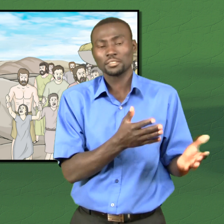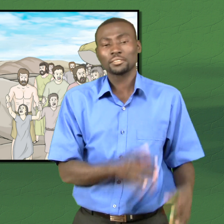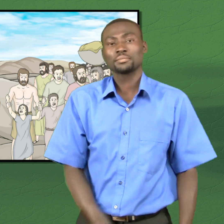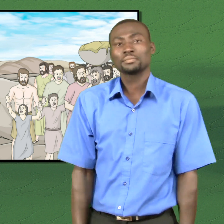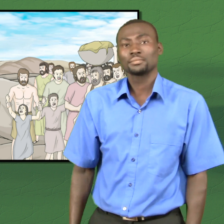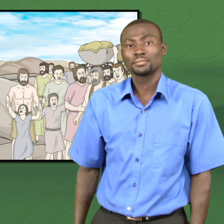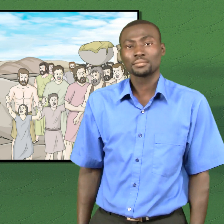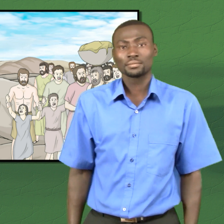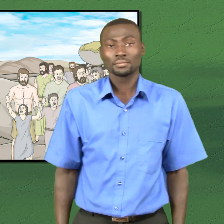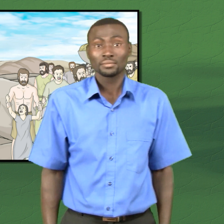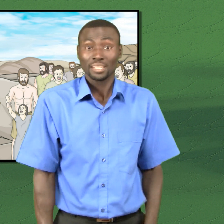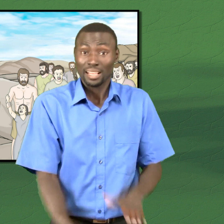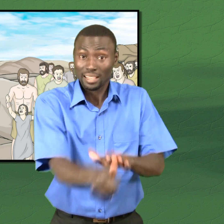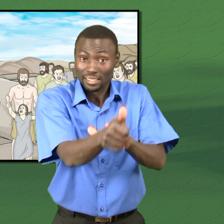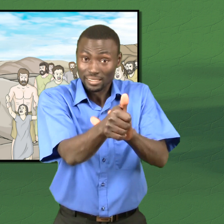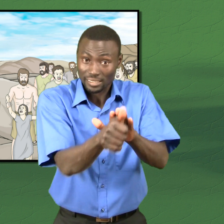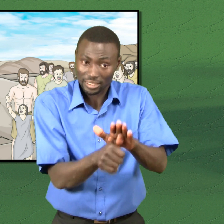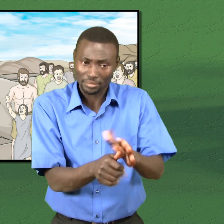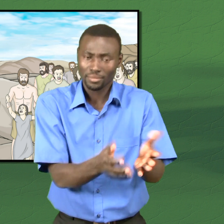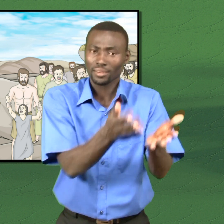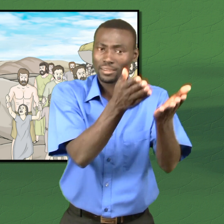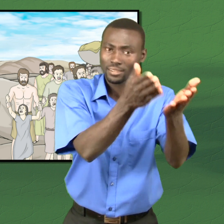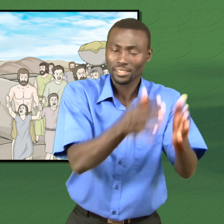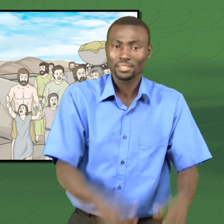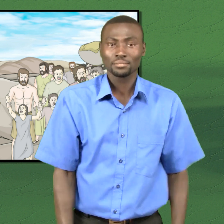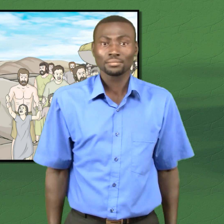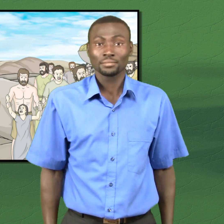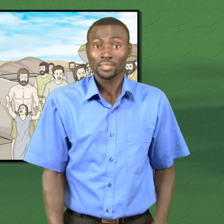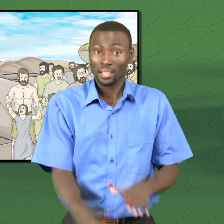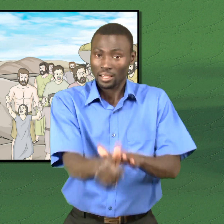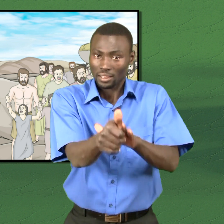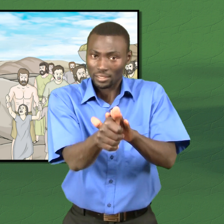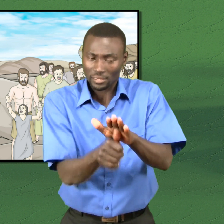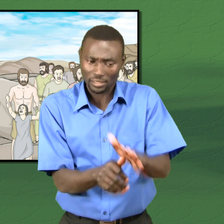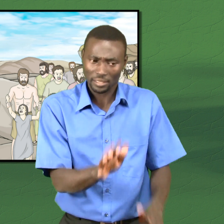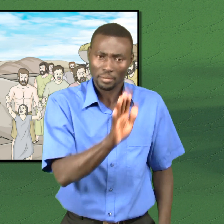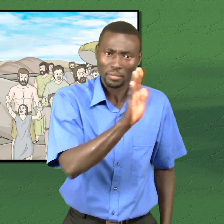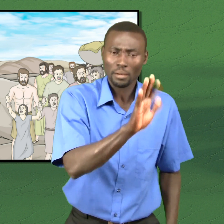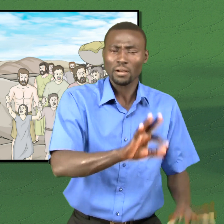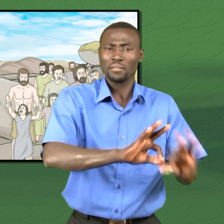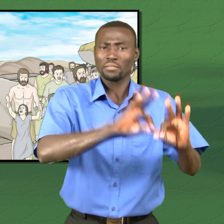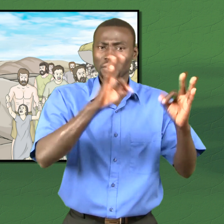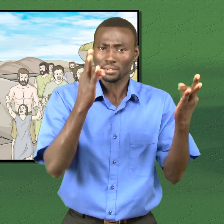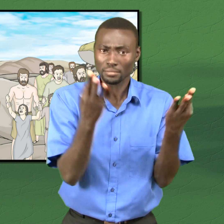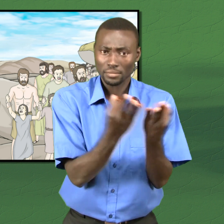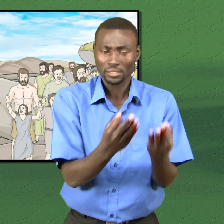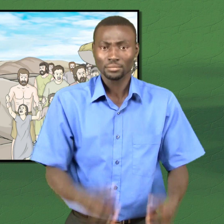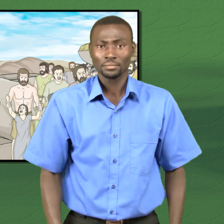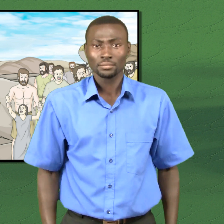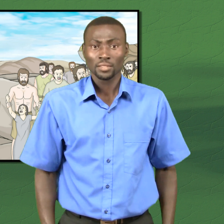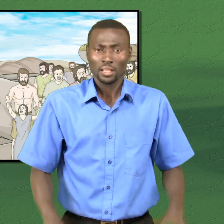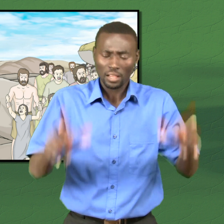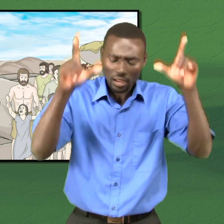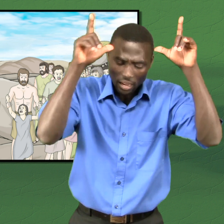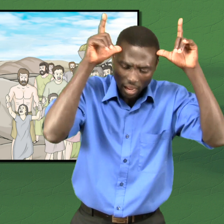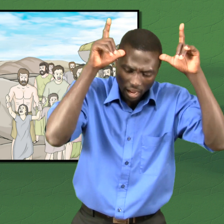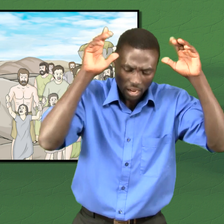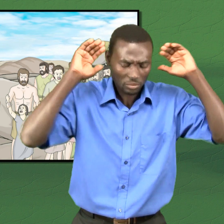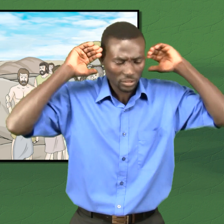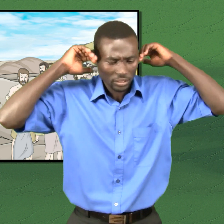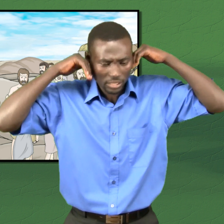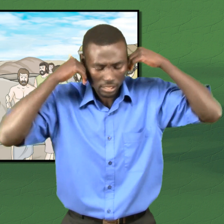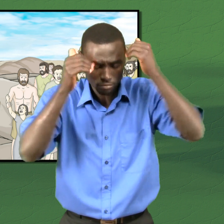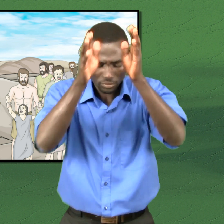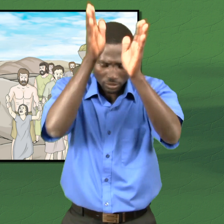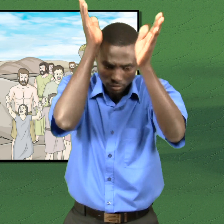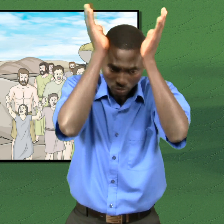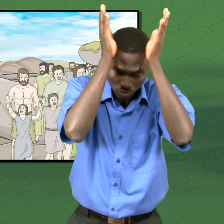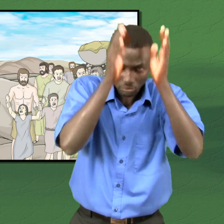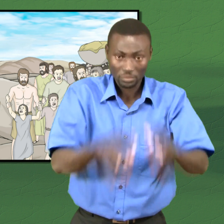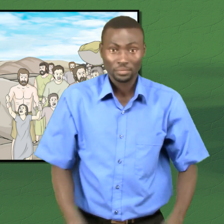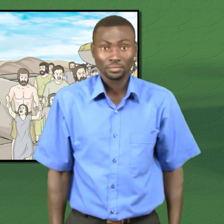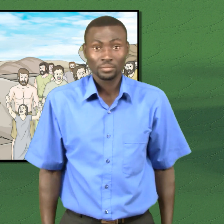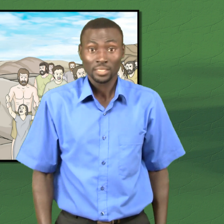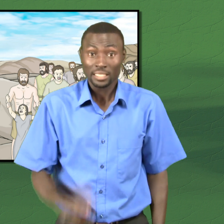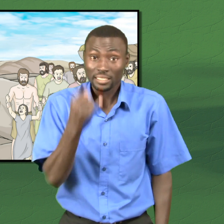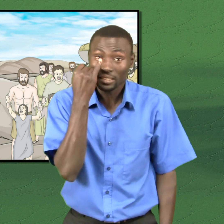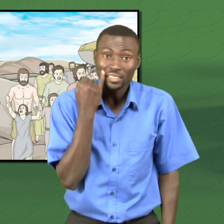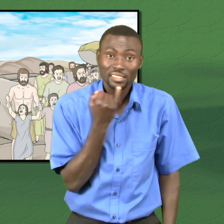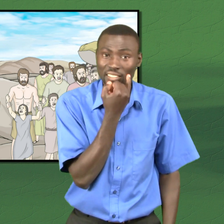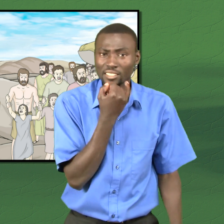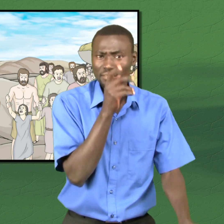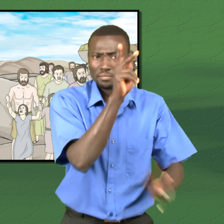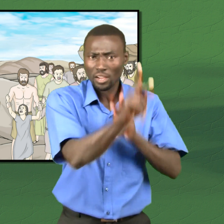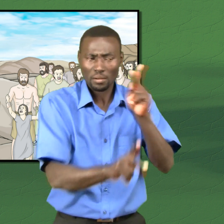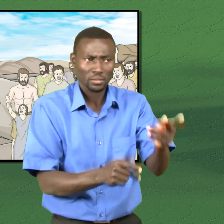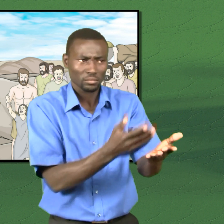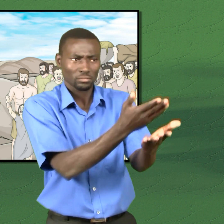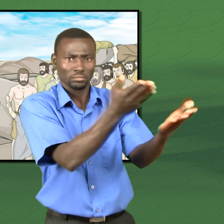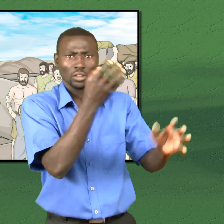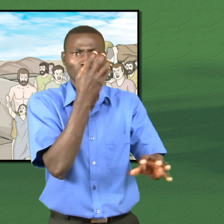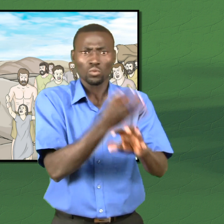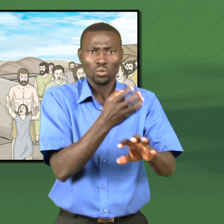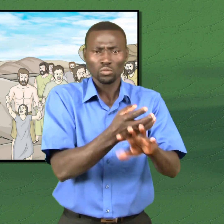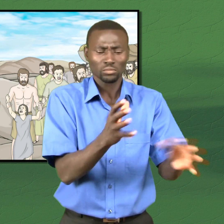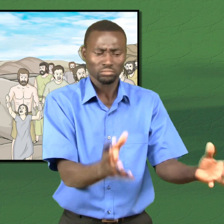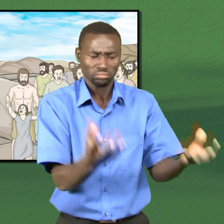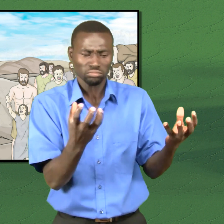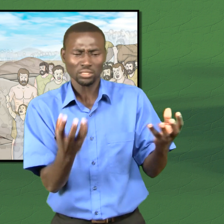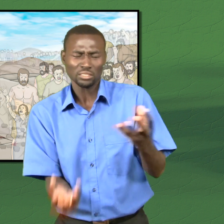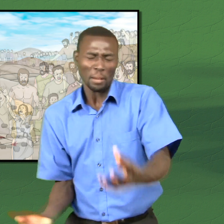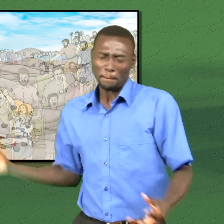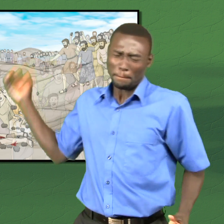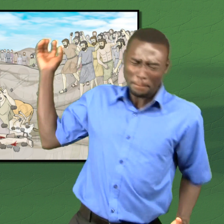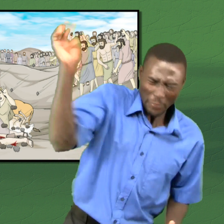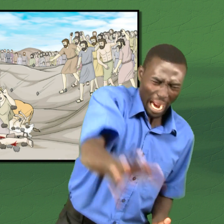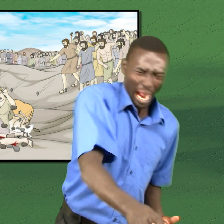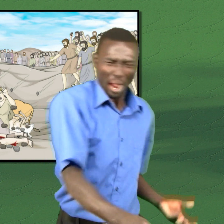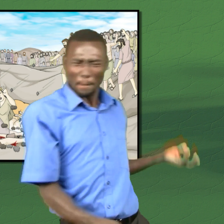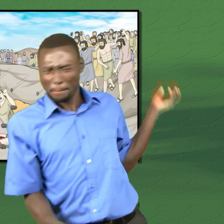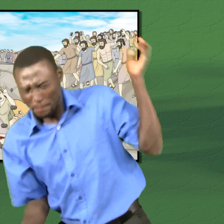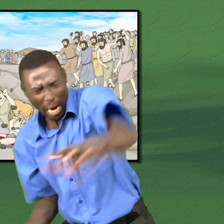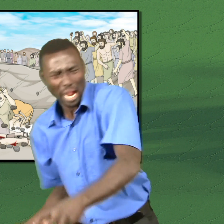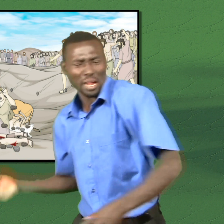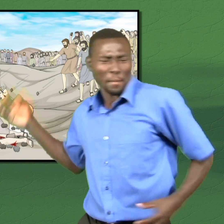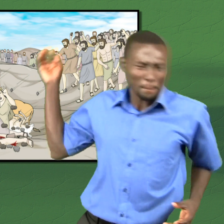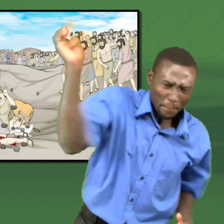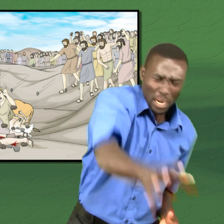“Today the LORD will bring trouble upon you!”